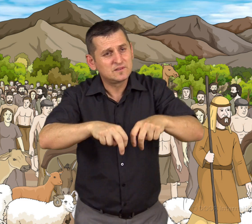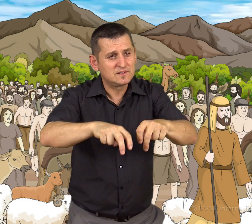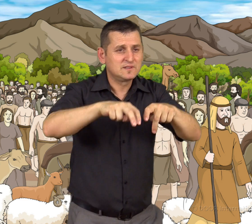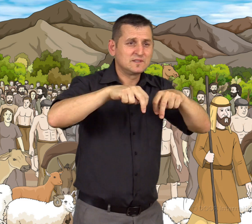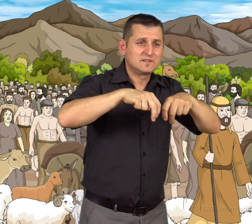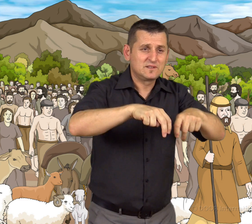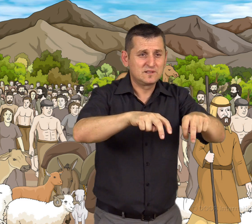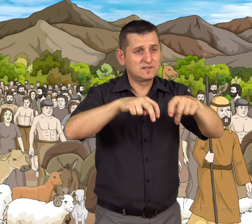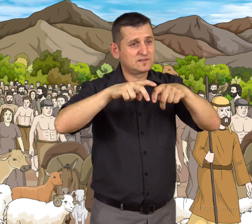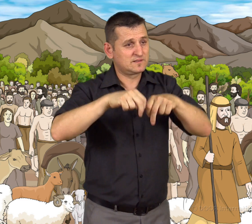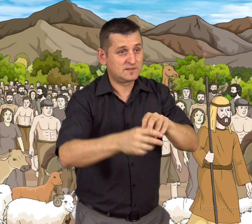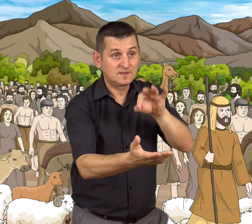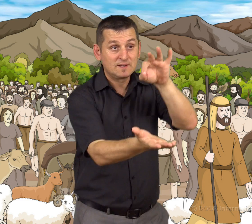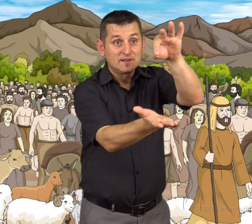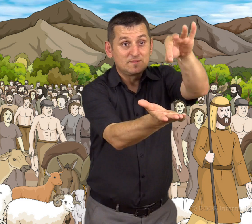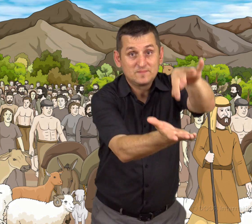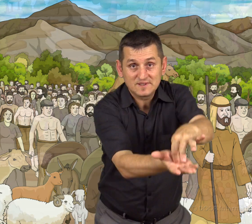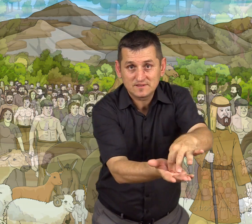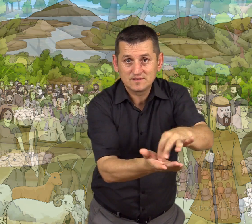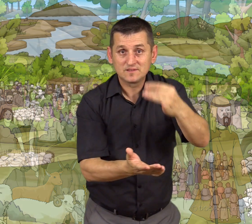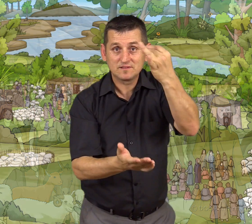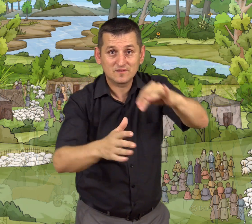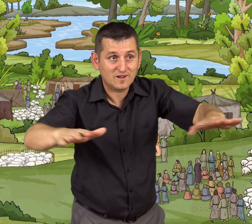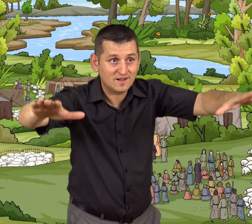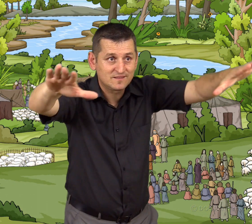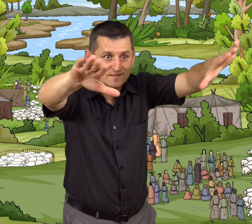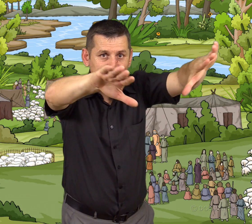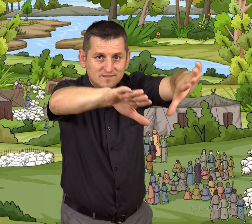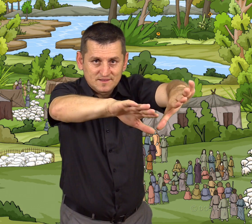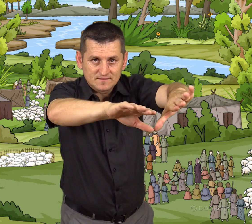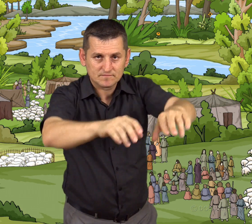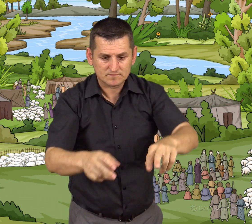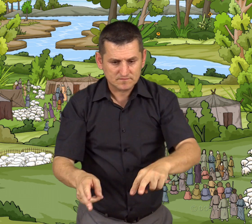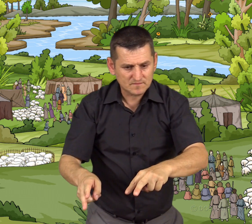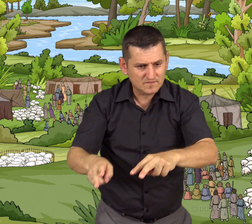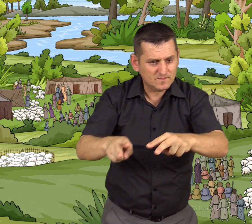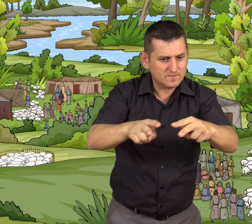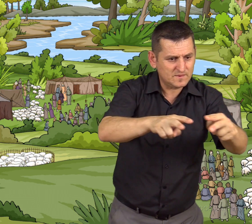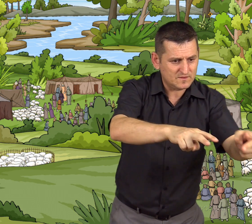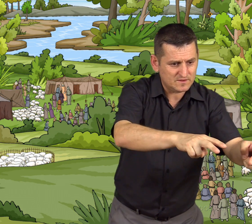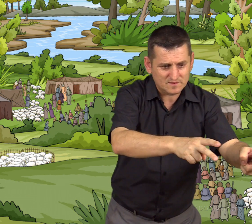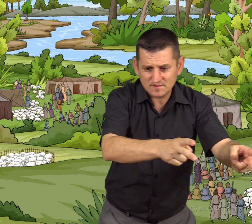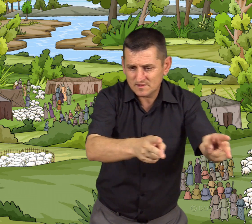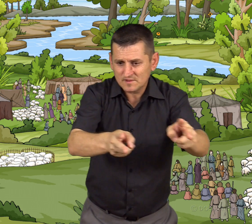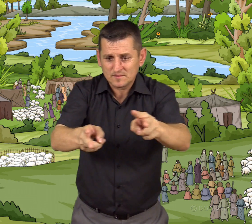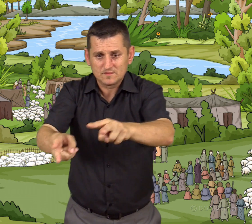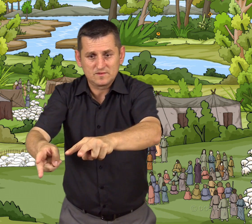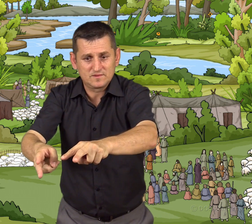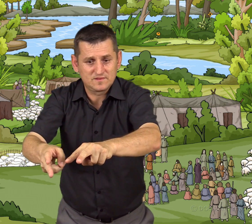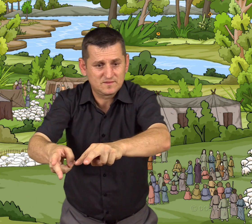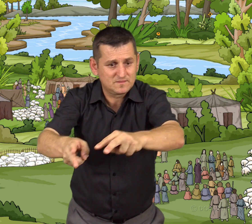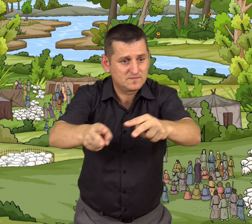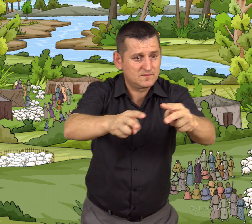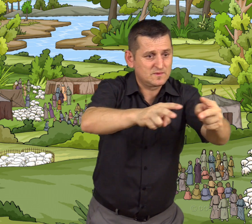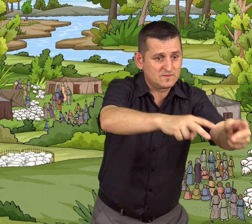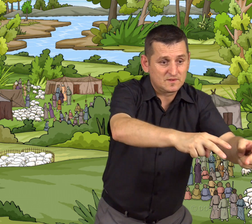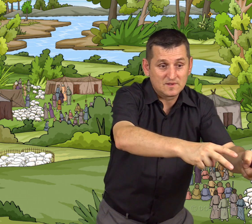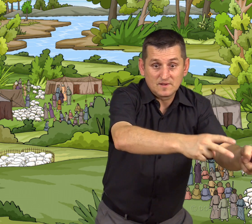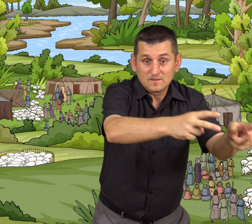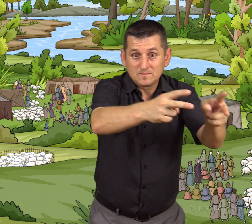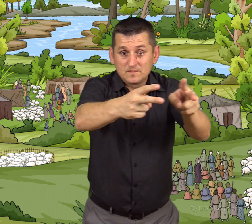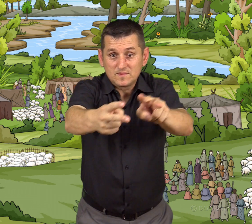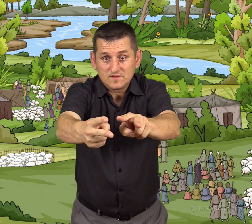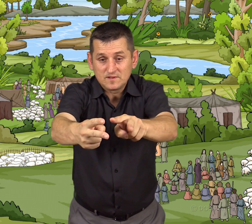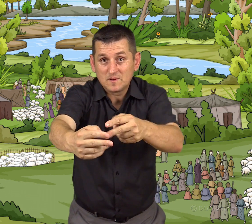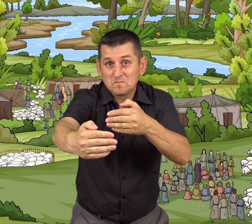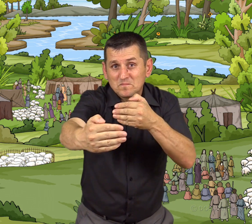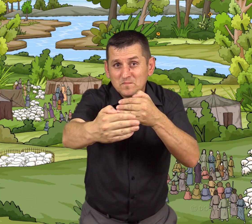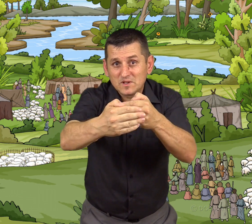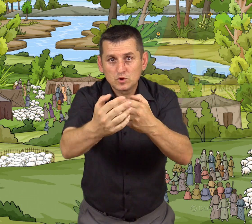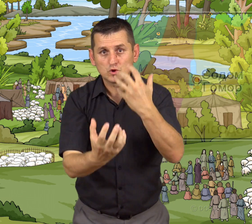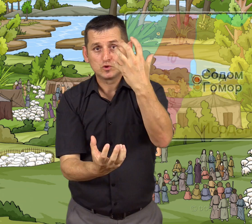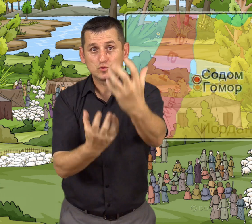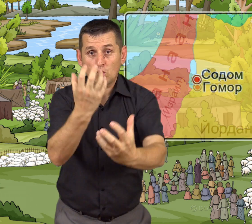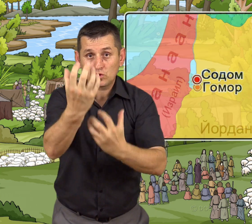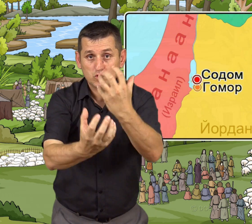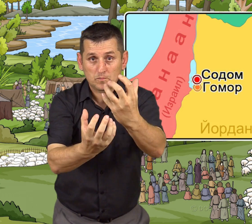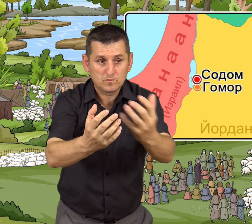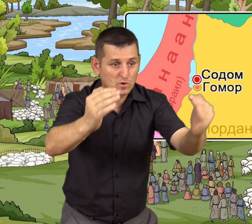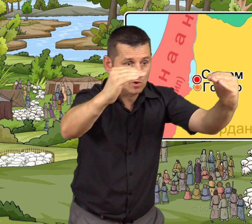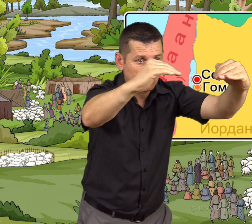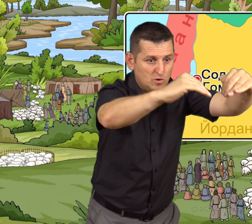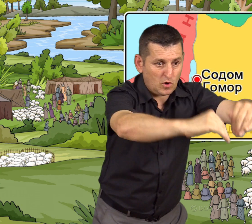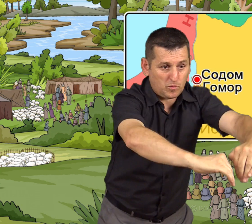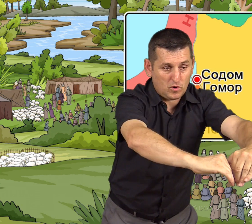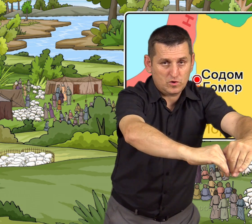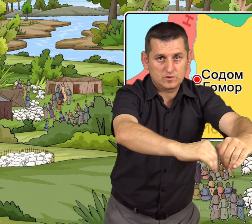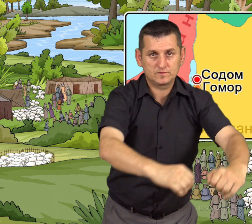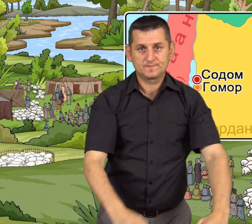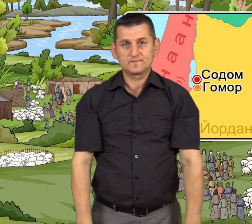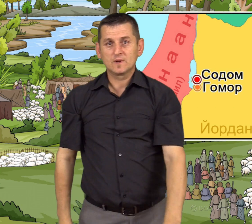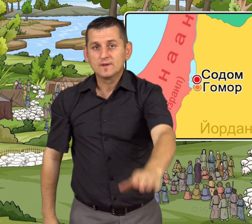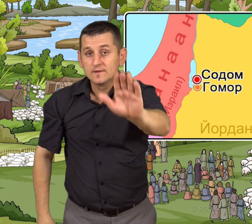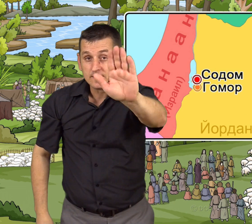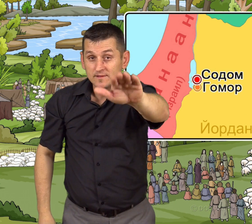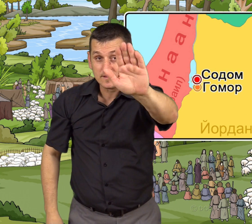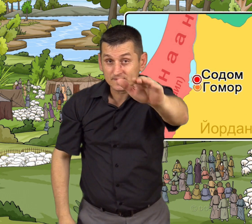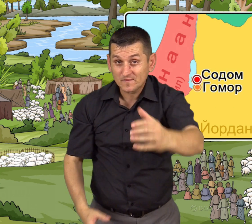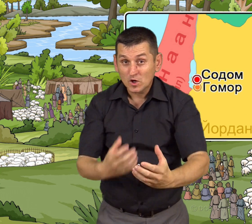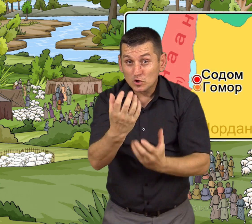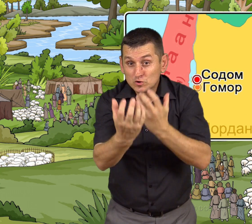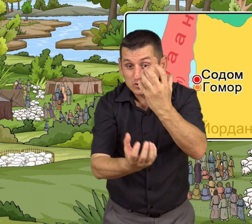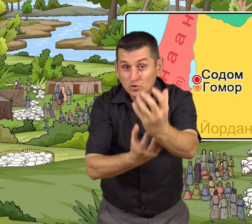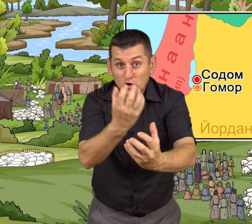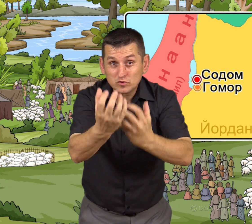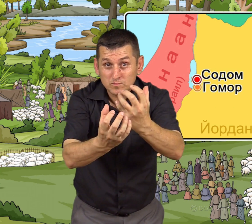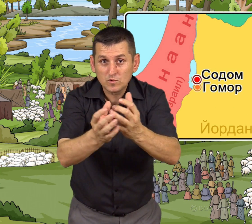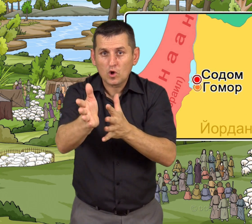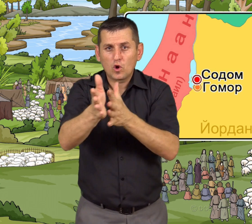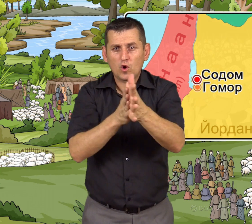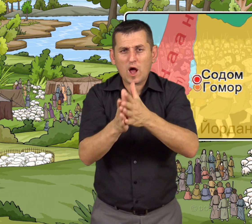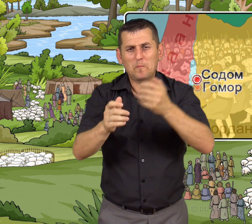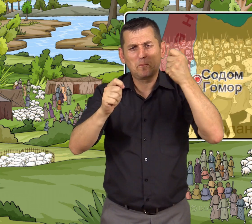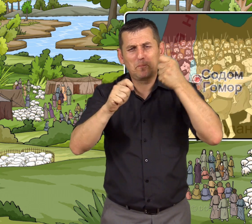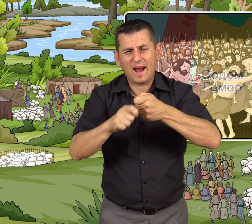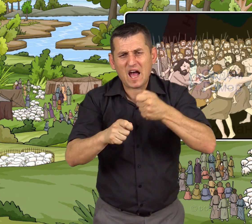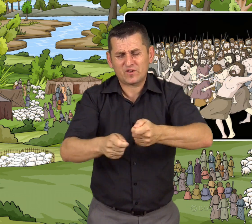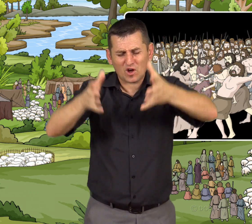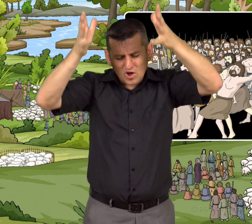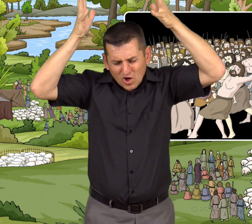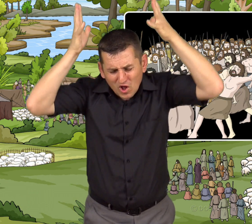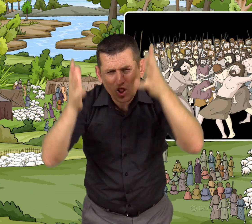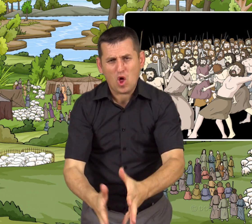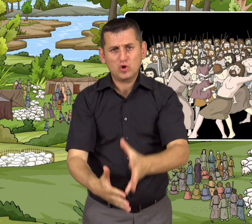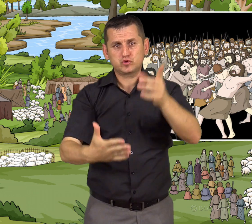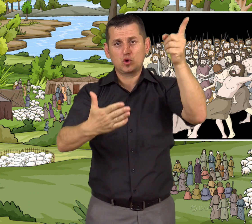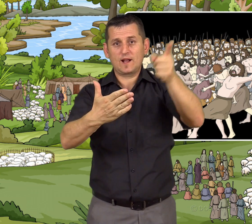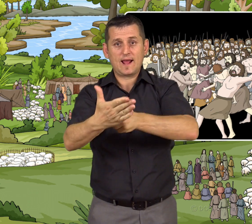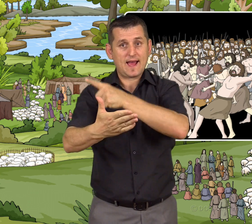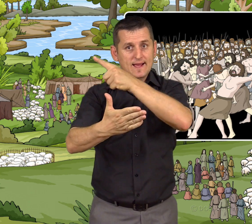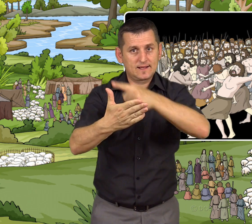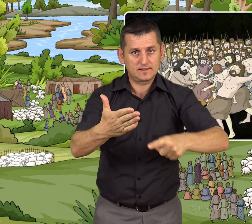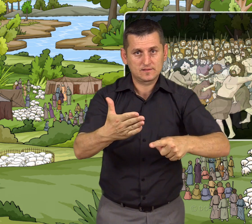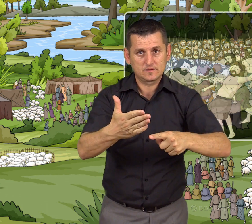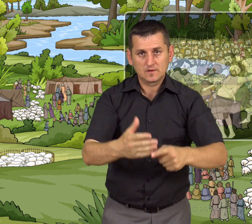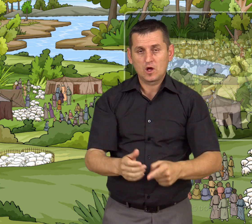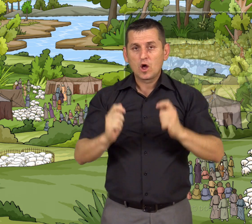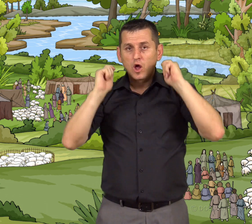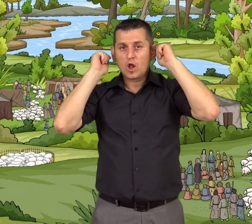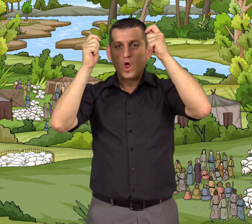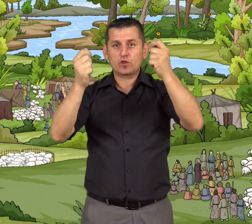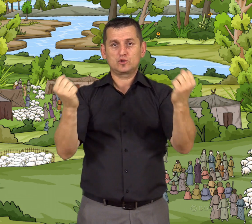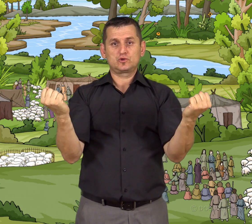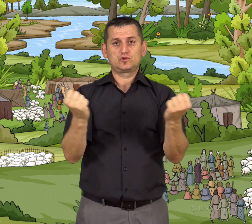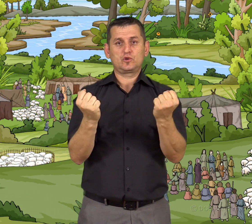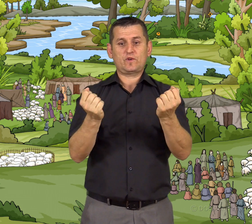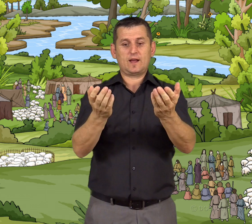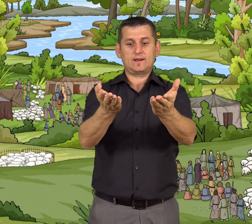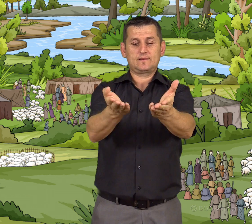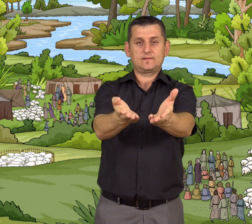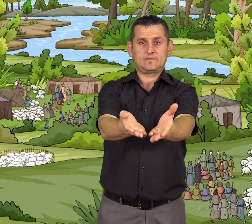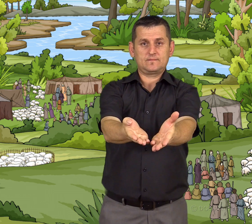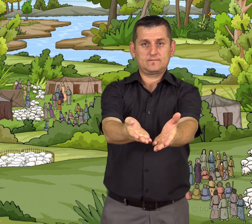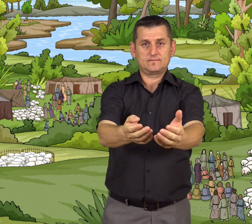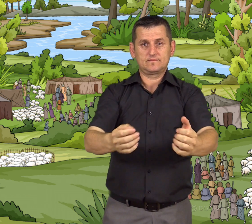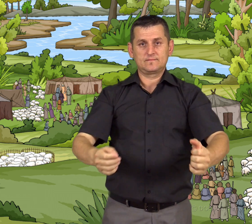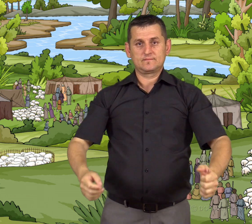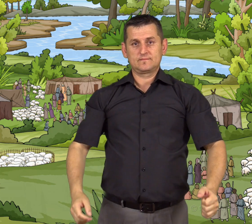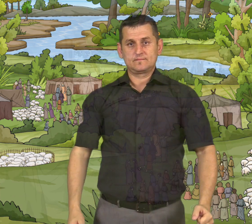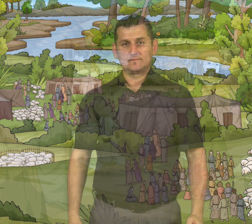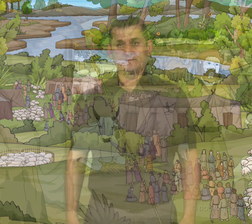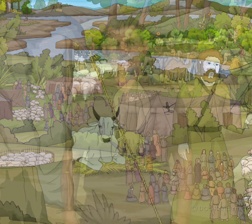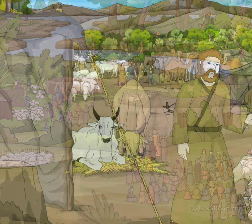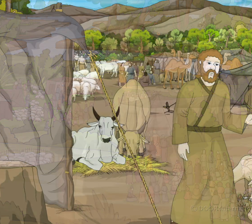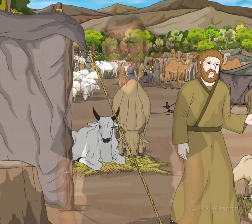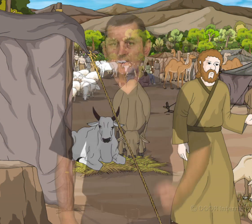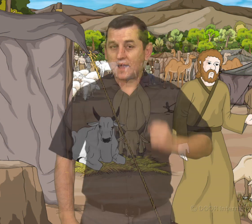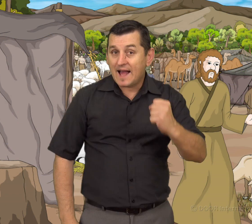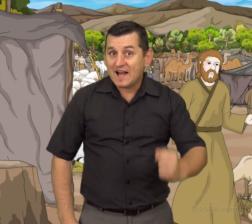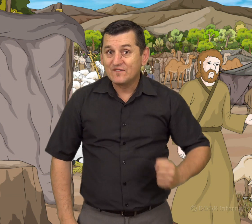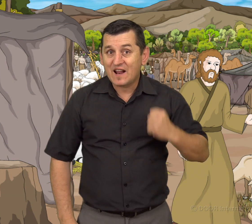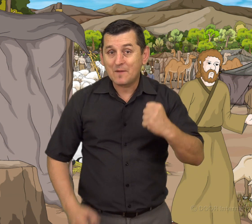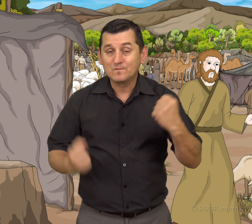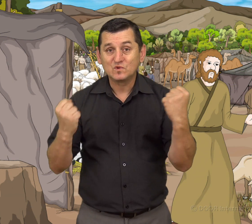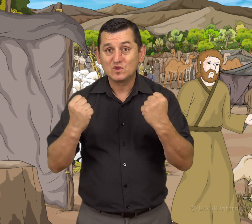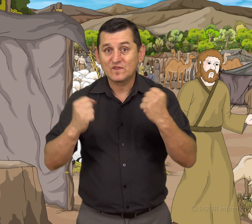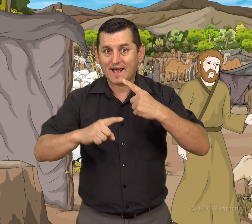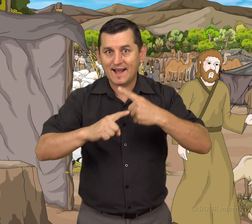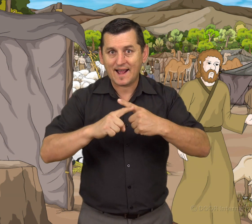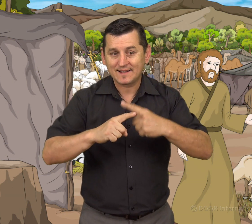Abram lived in the land of Canaan, but Lot settled in the cities of the plain and pitched his tent toward Sodom. But the men of Sodom were wicked, sinning greatly against the LORD.